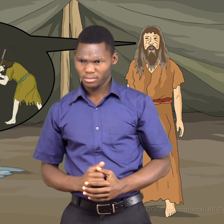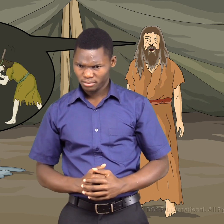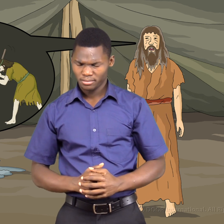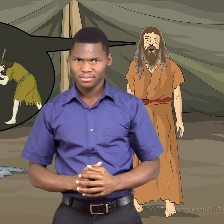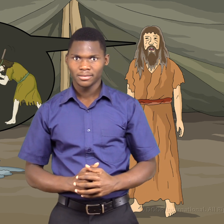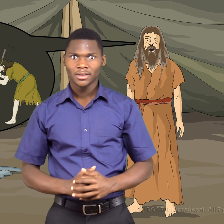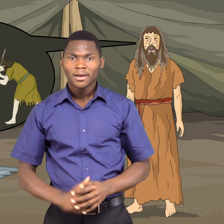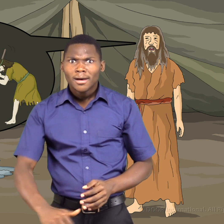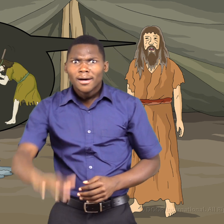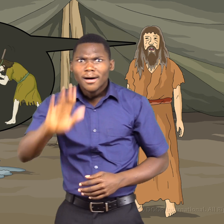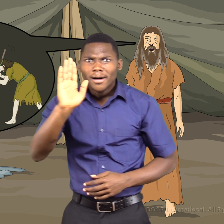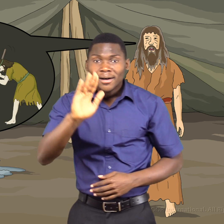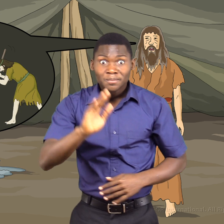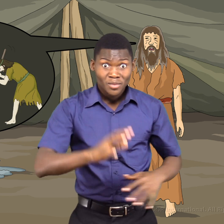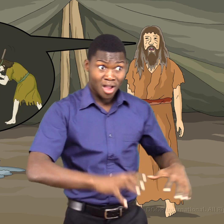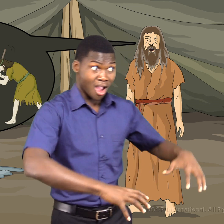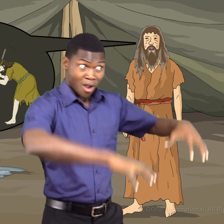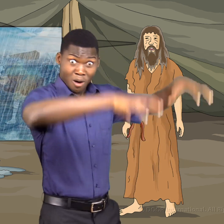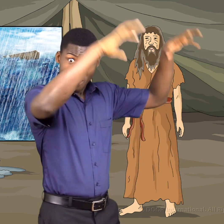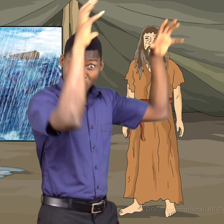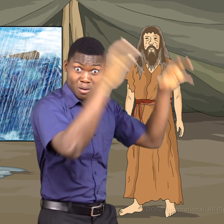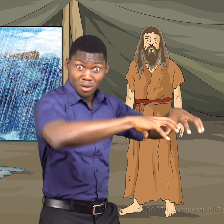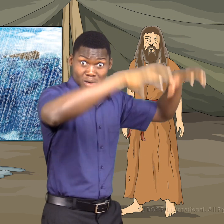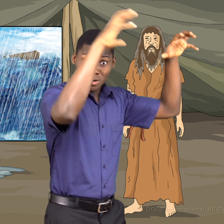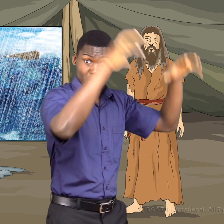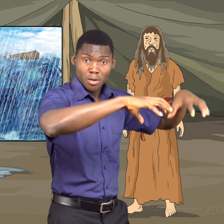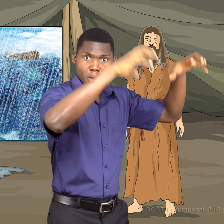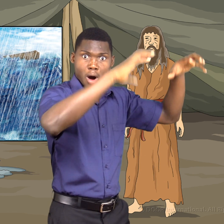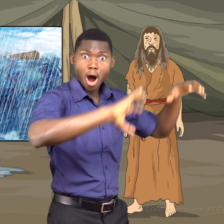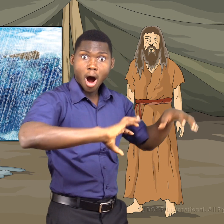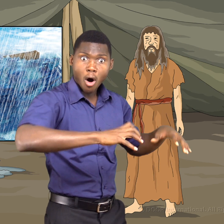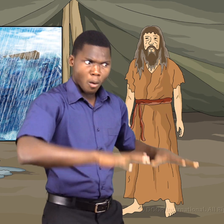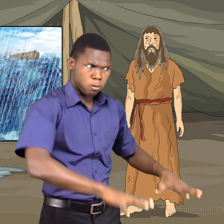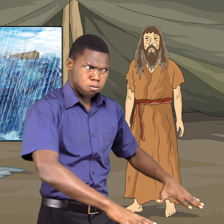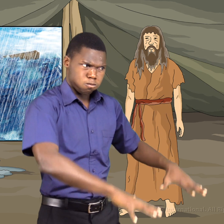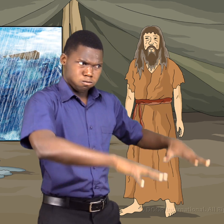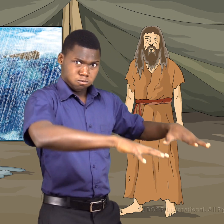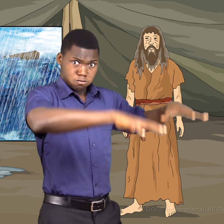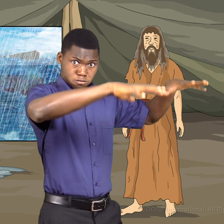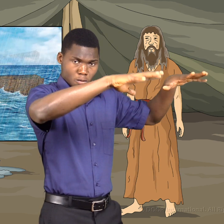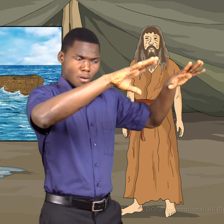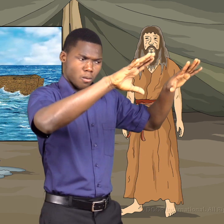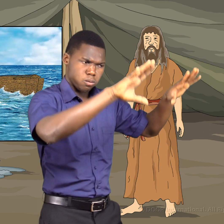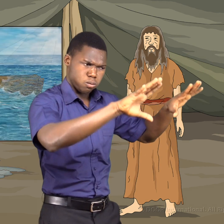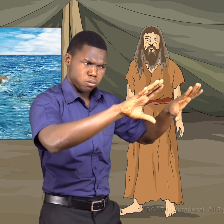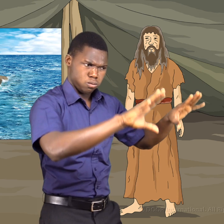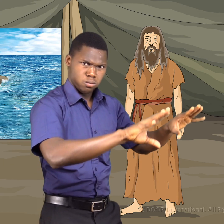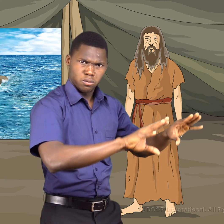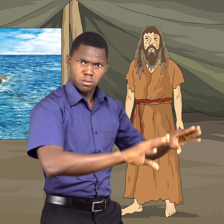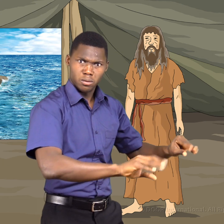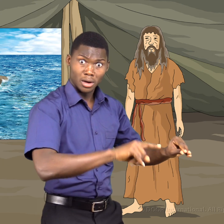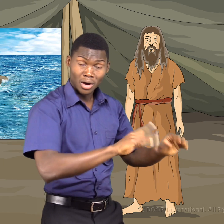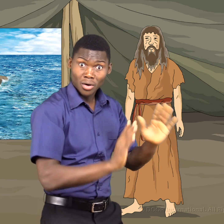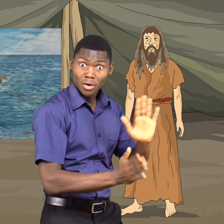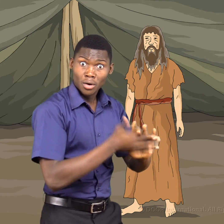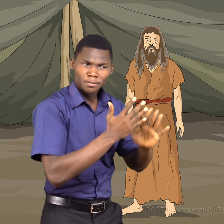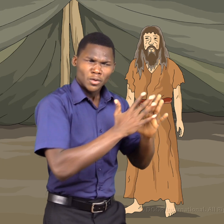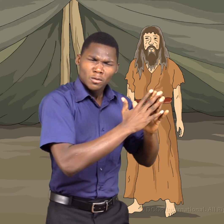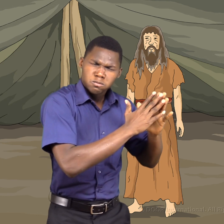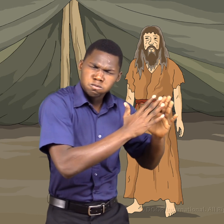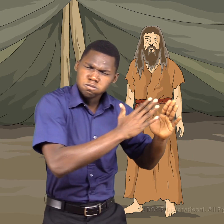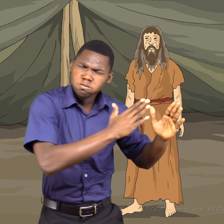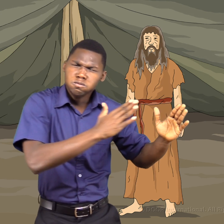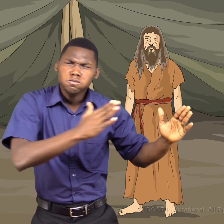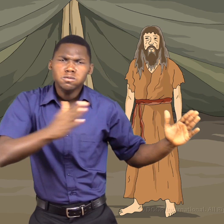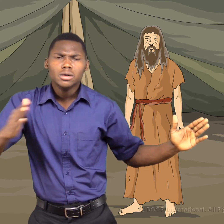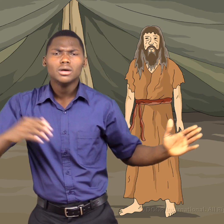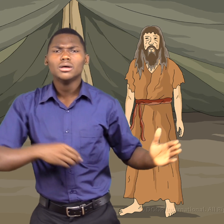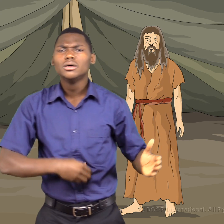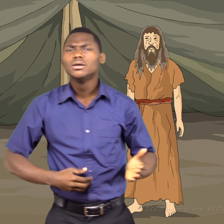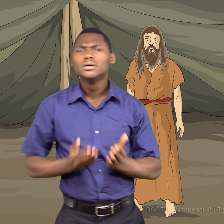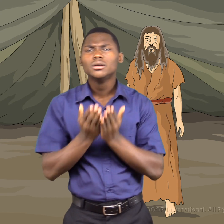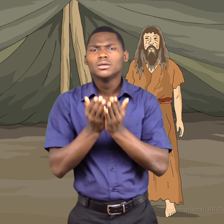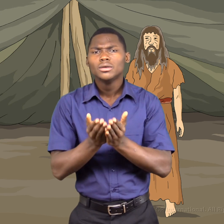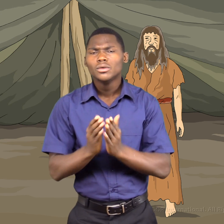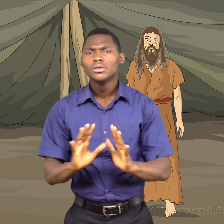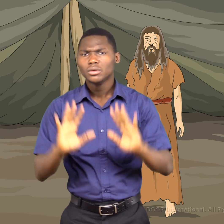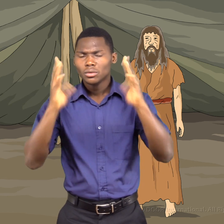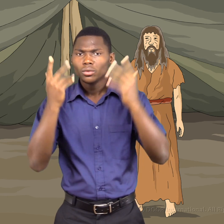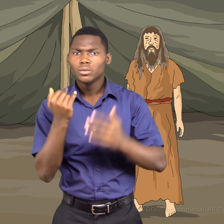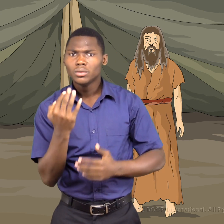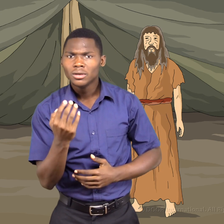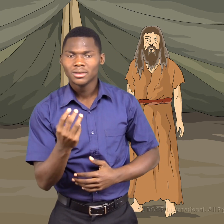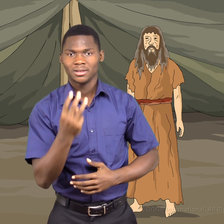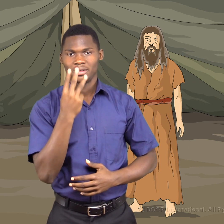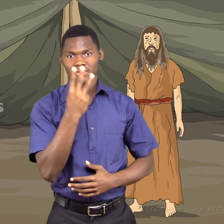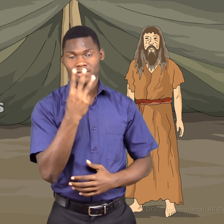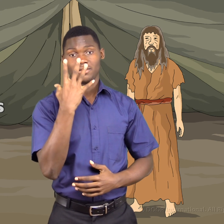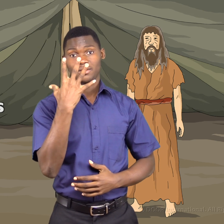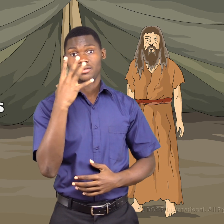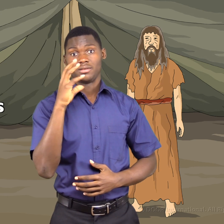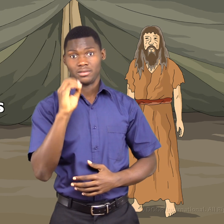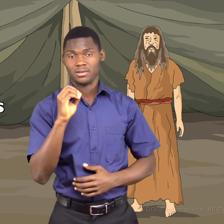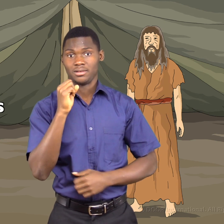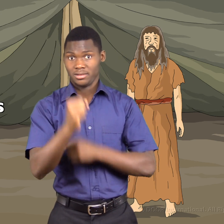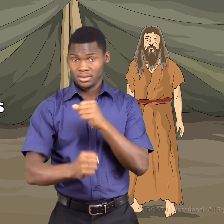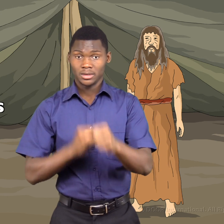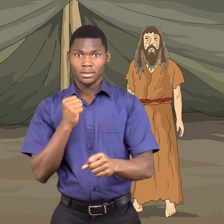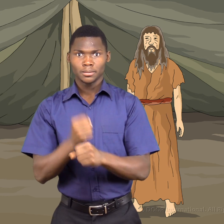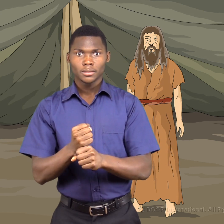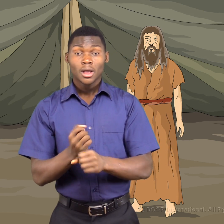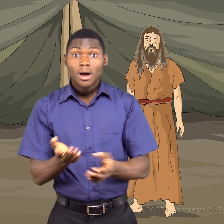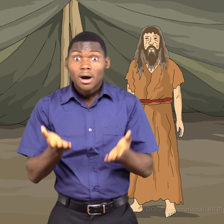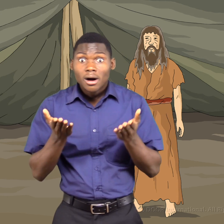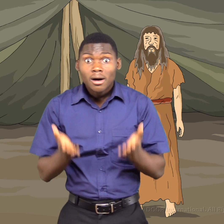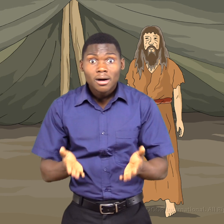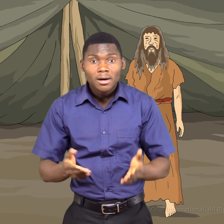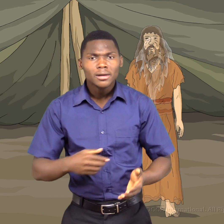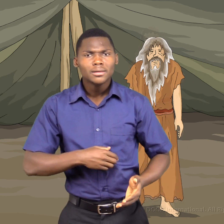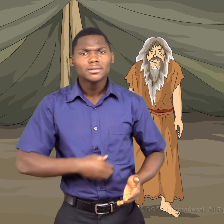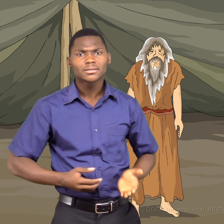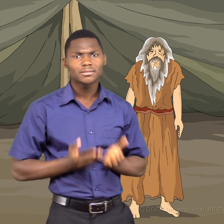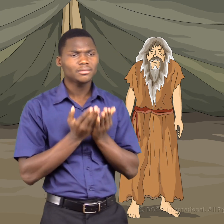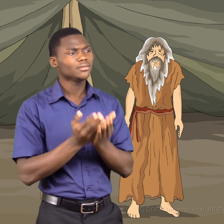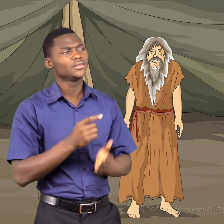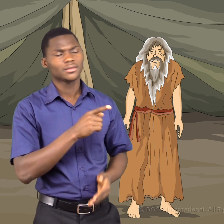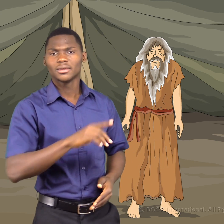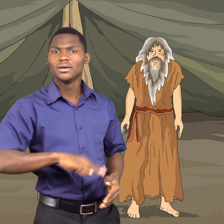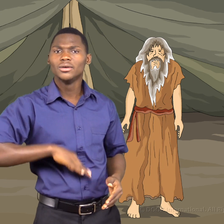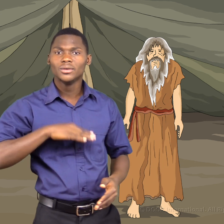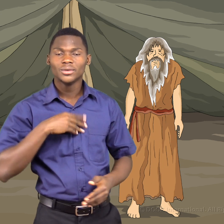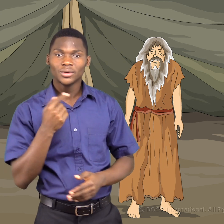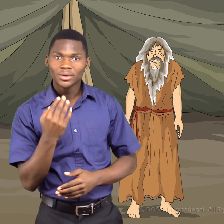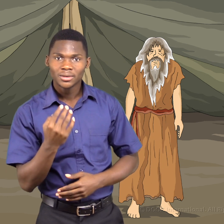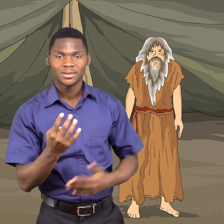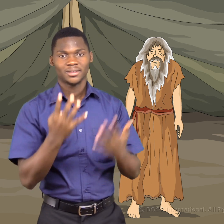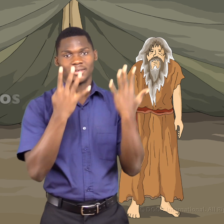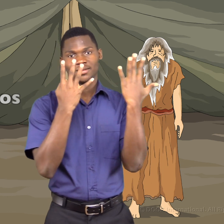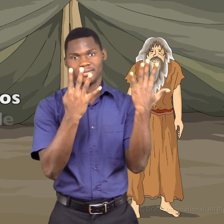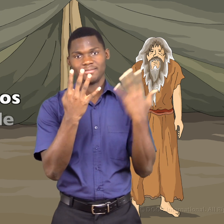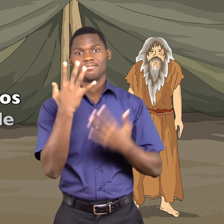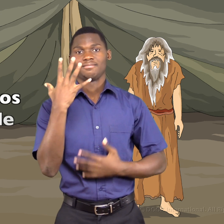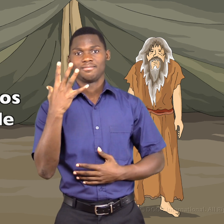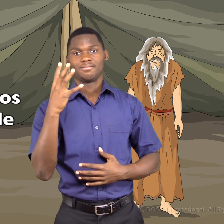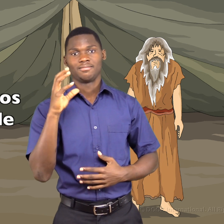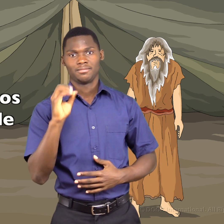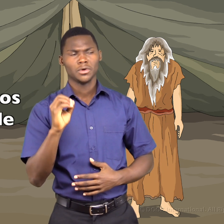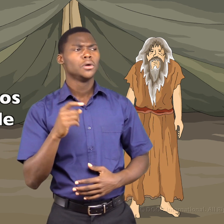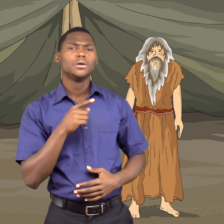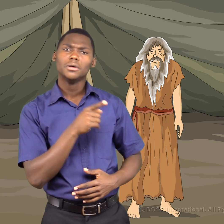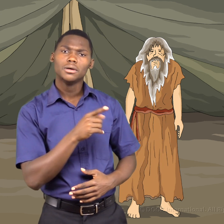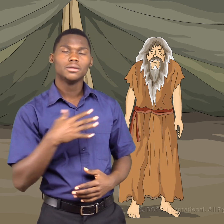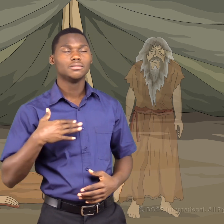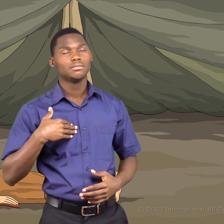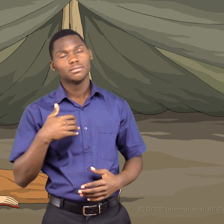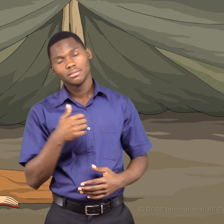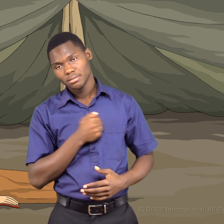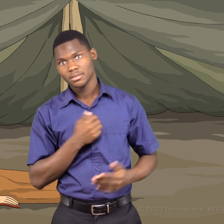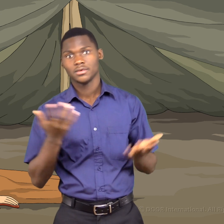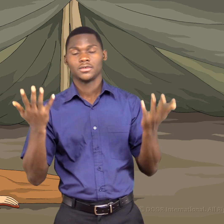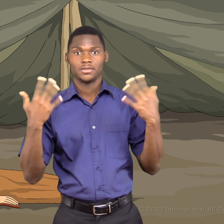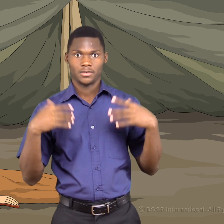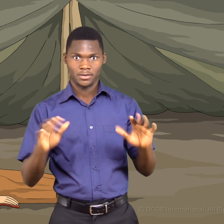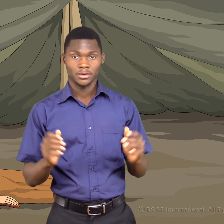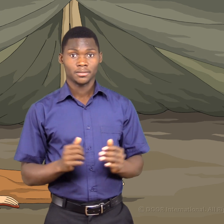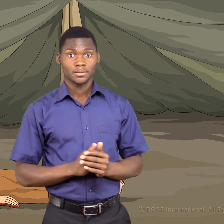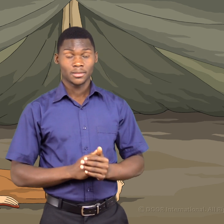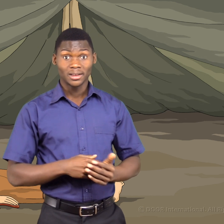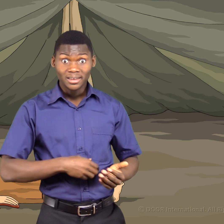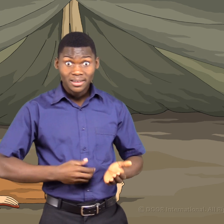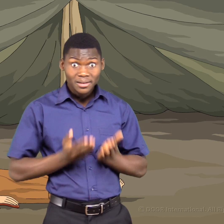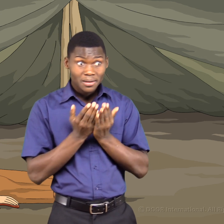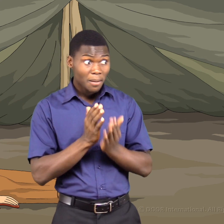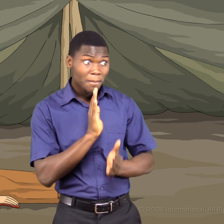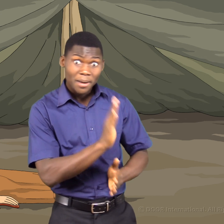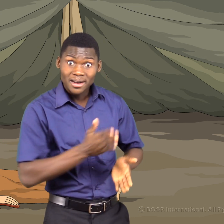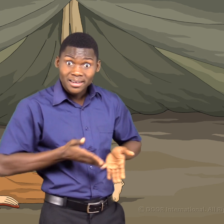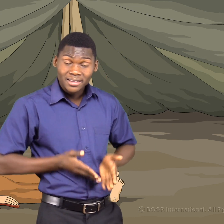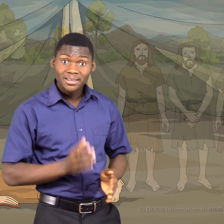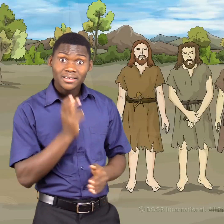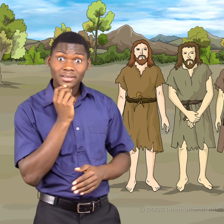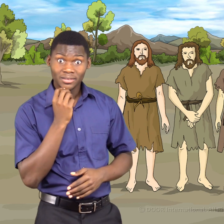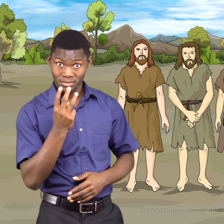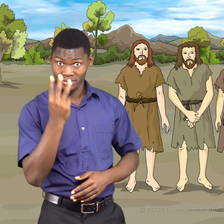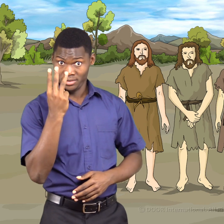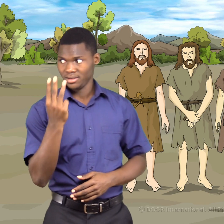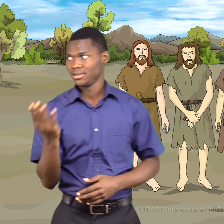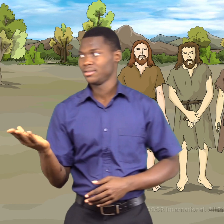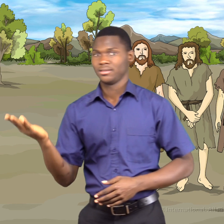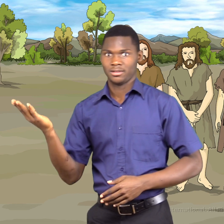After the flood, Noah lived 350 years.